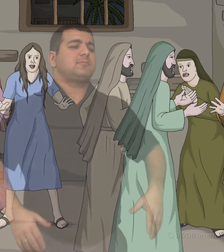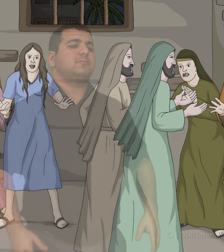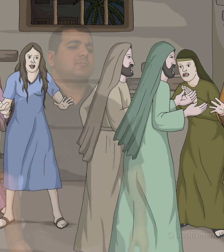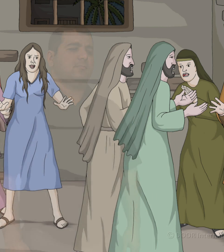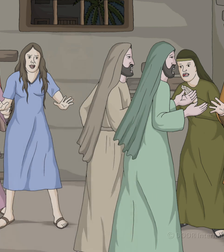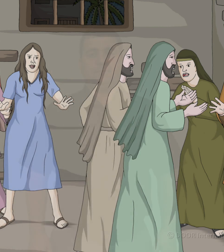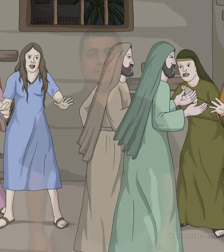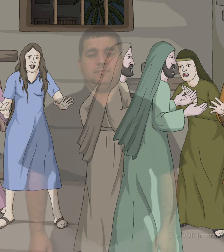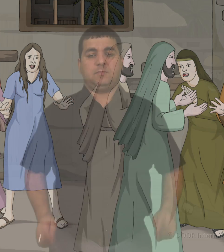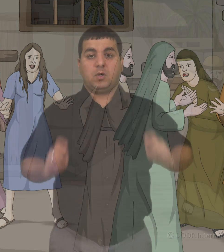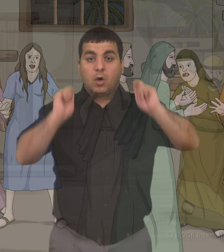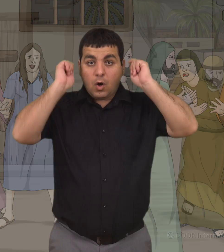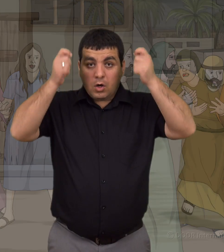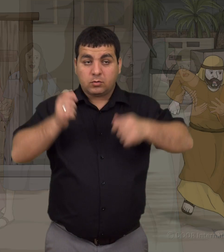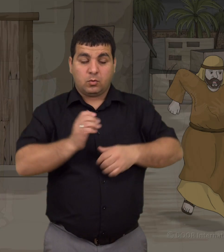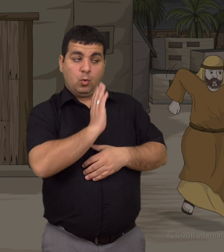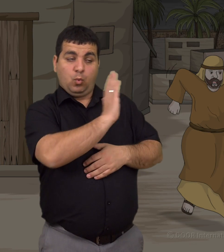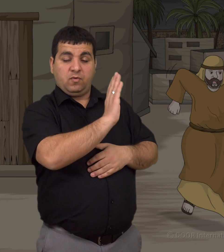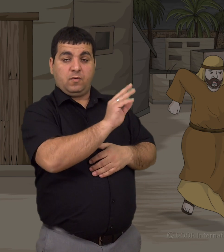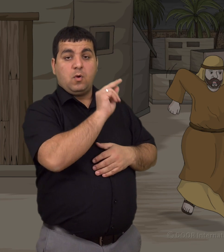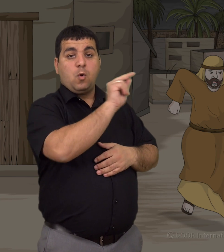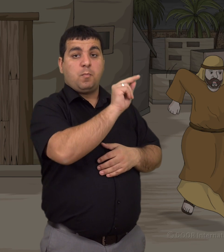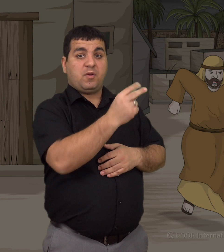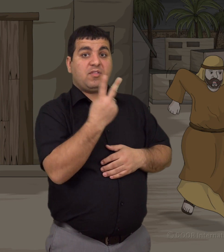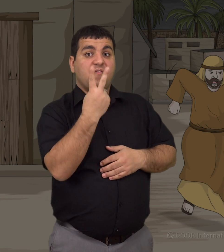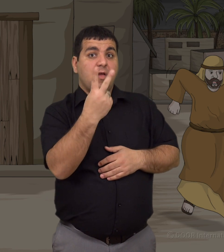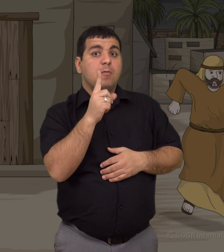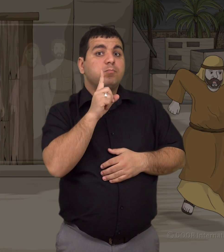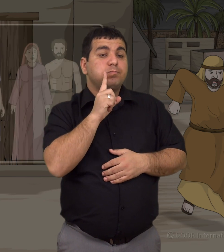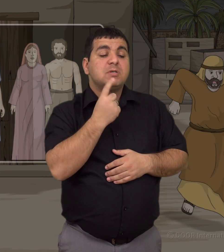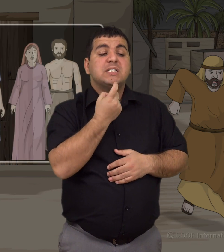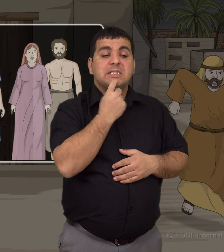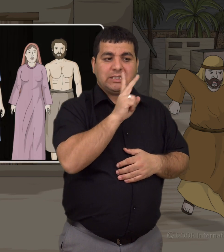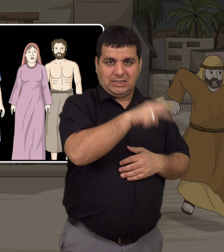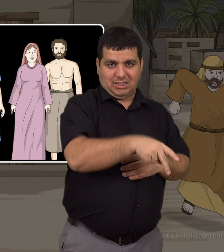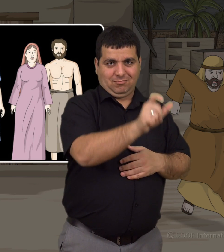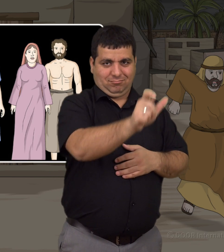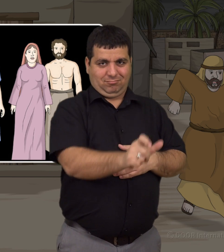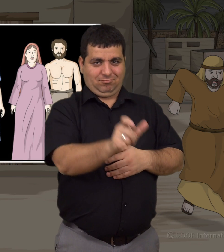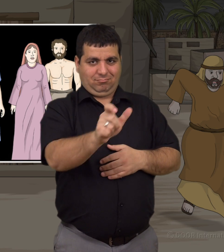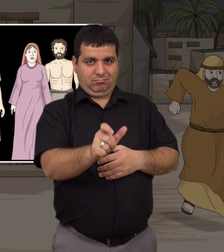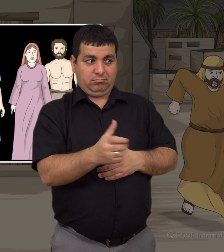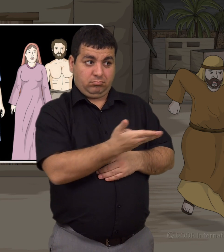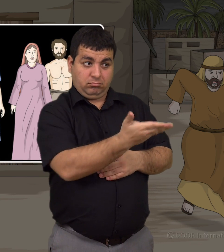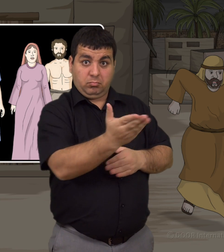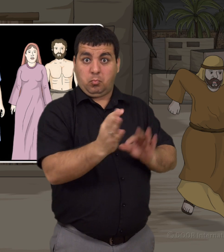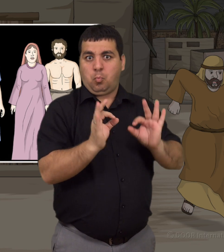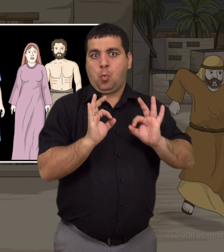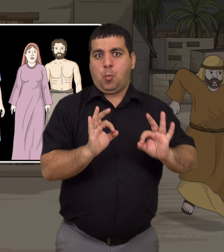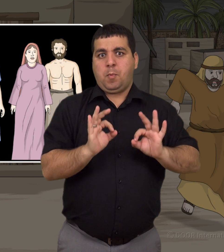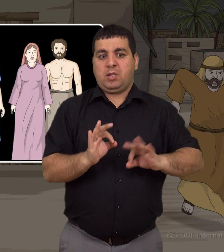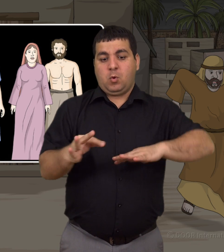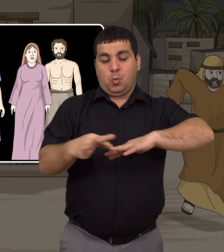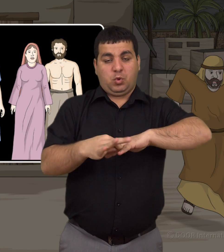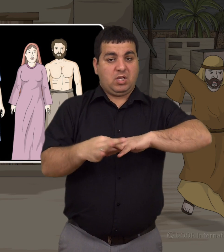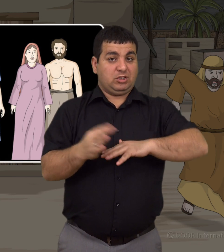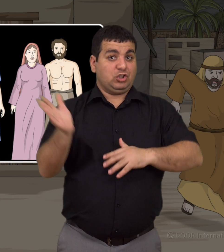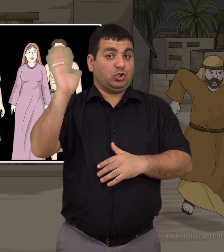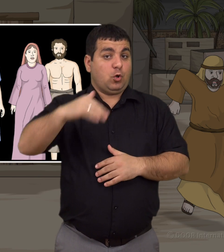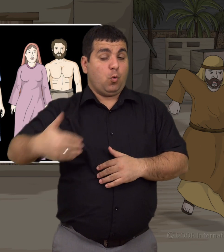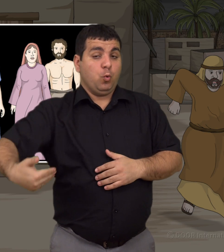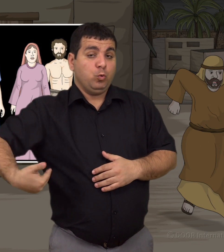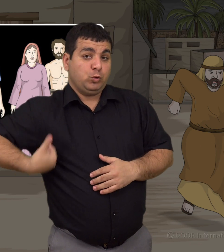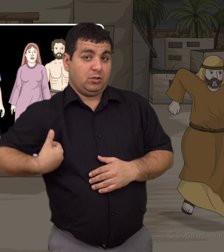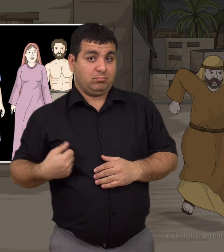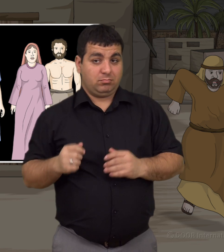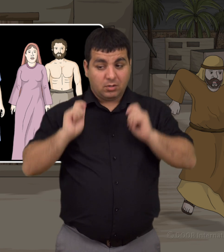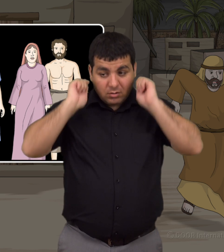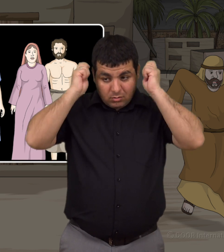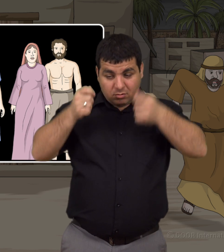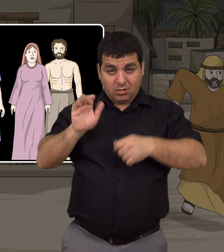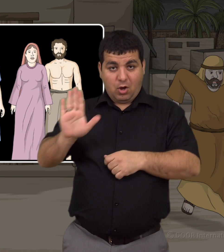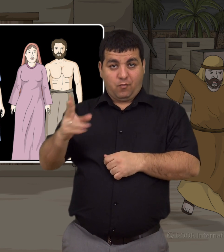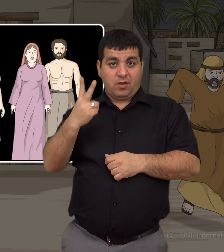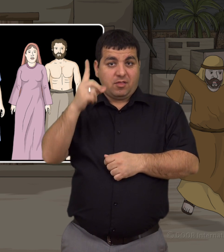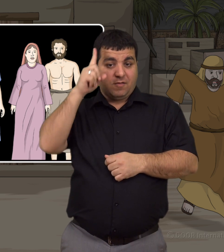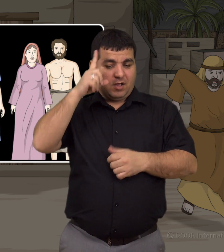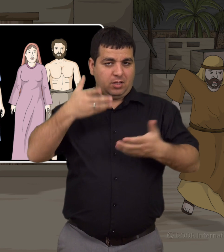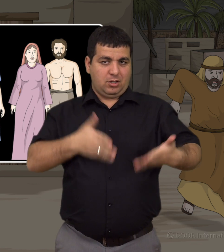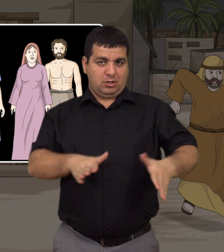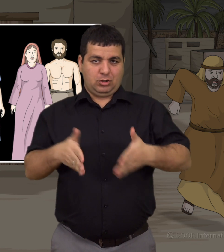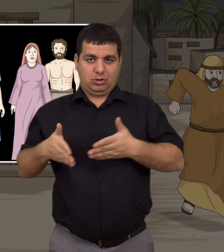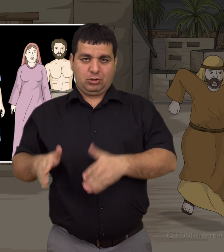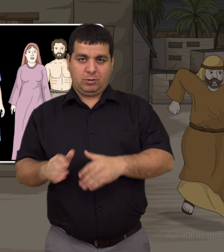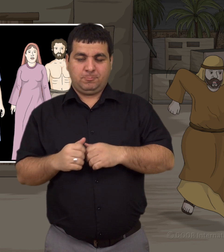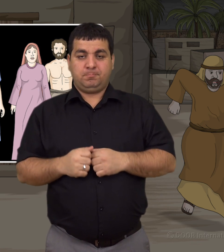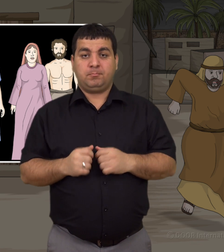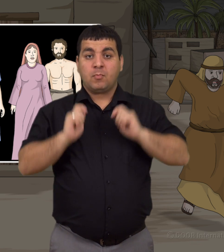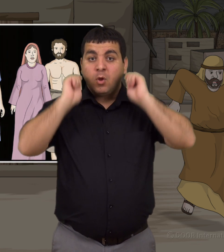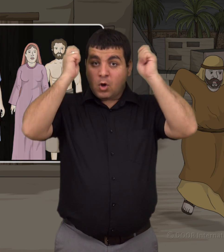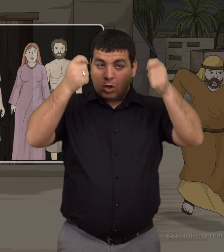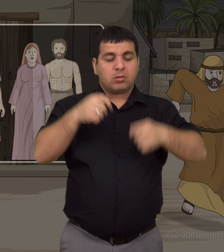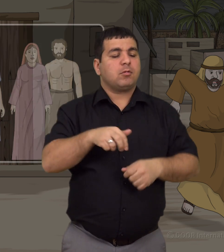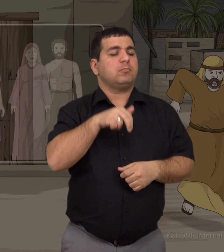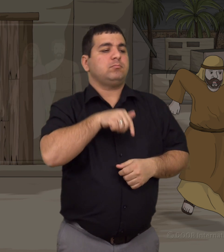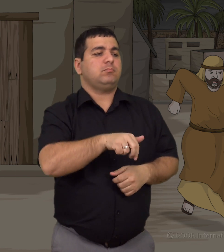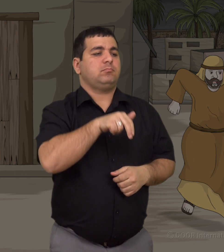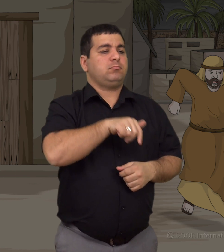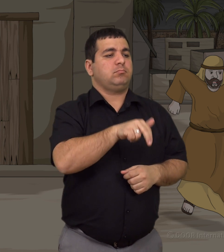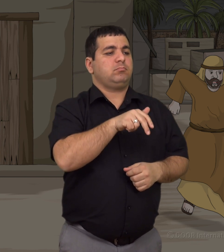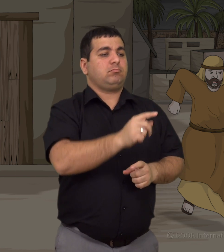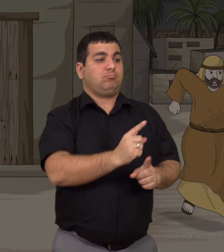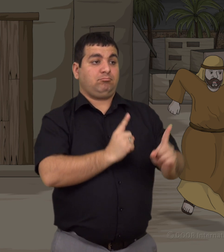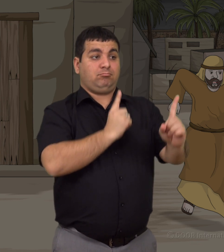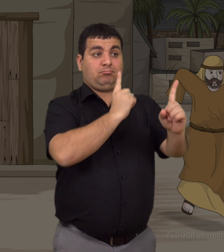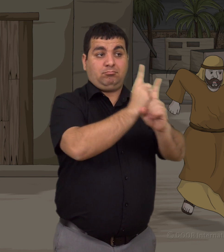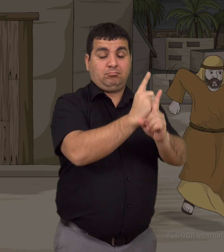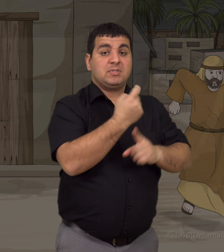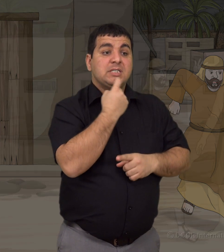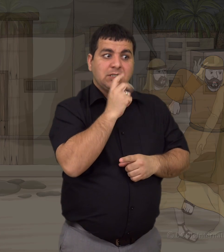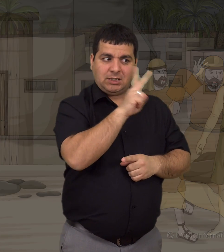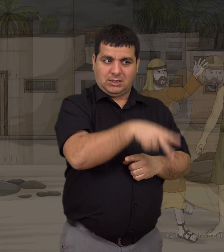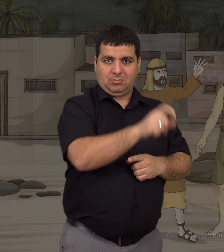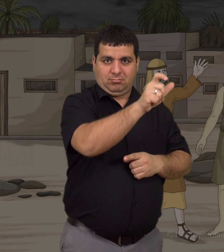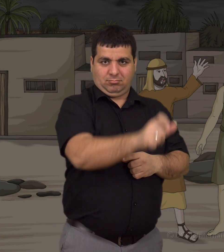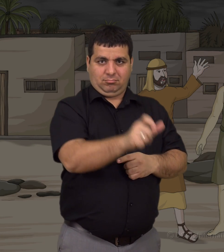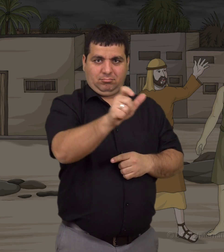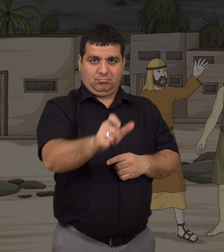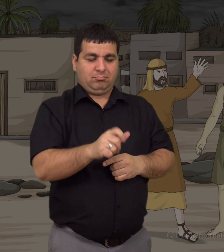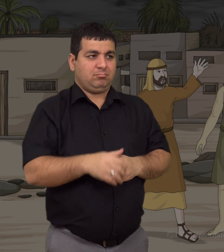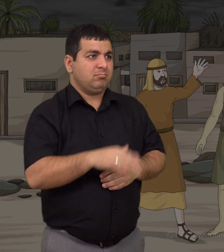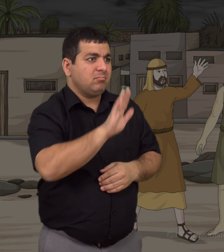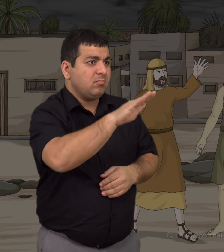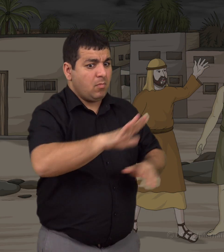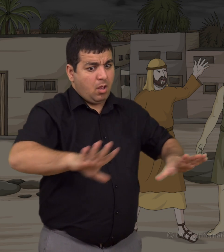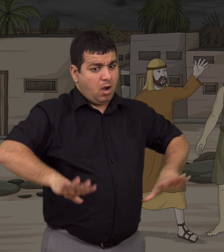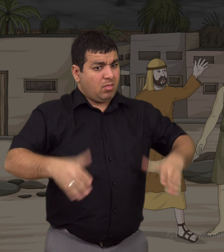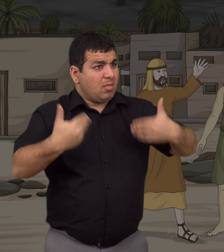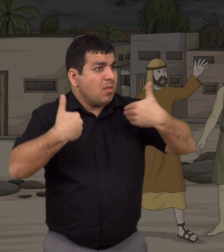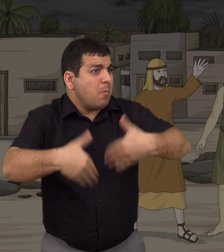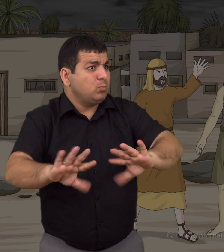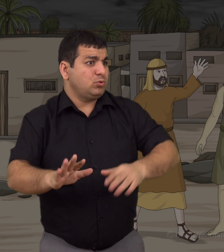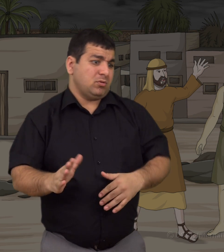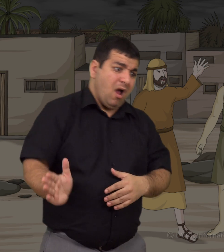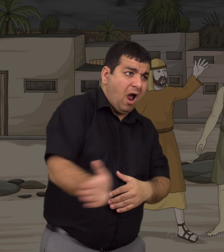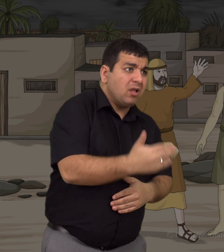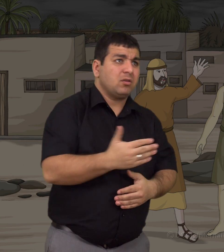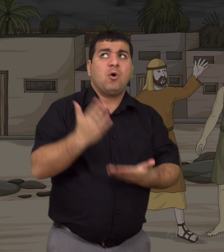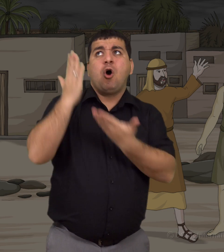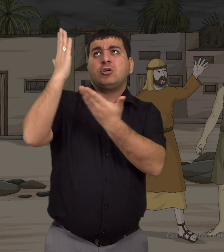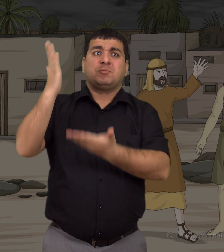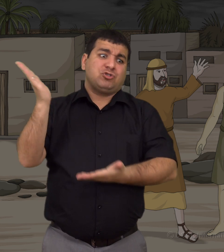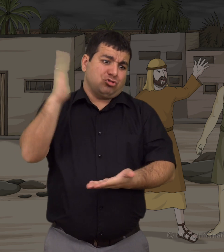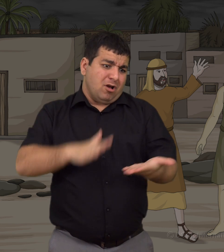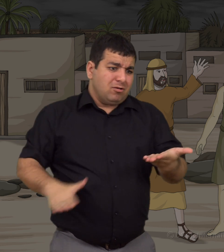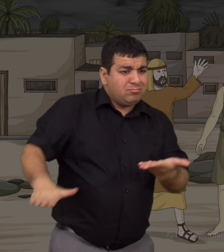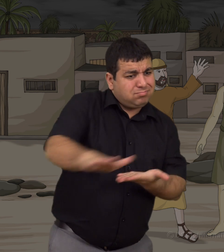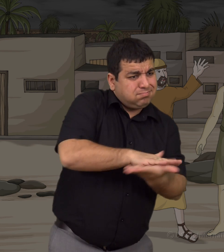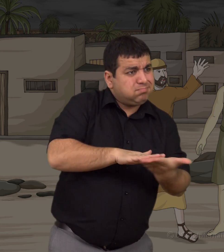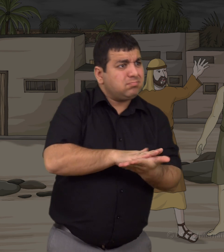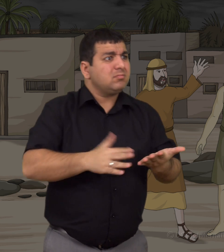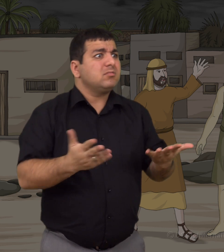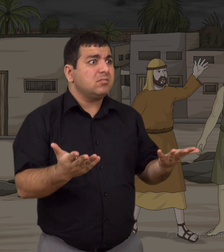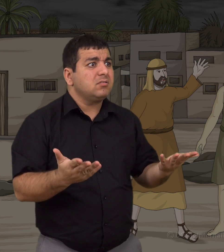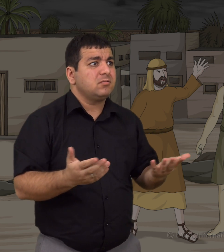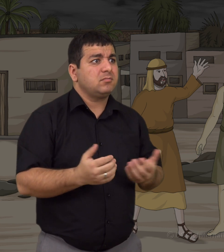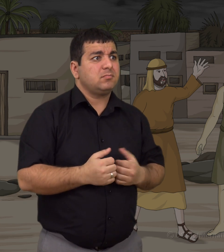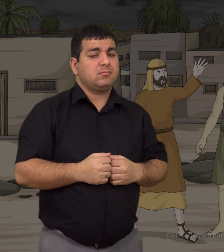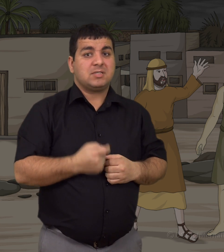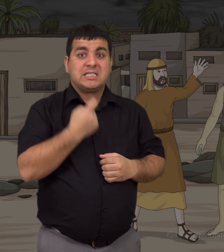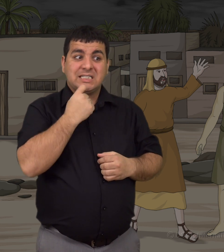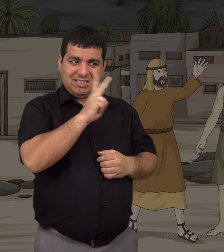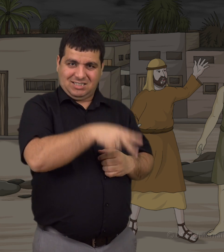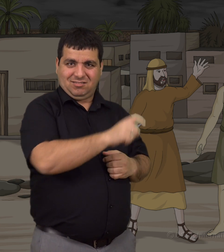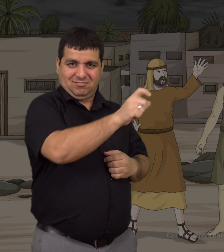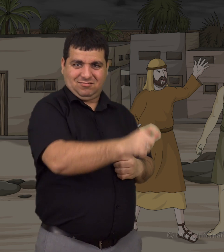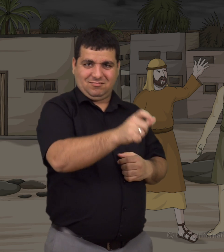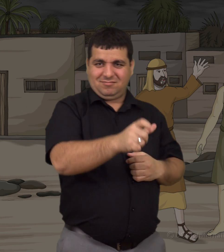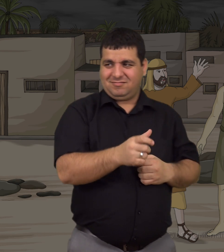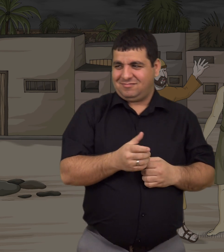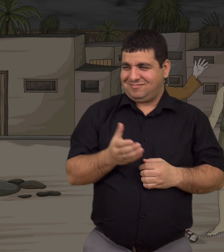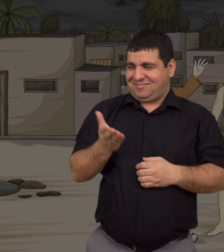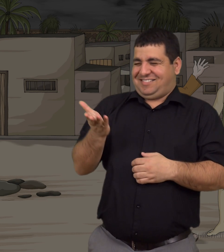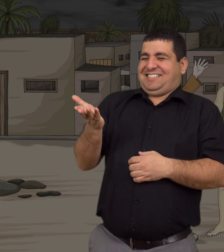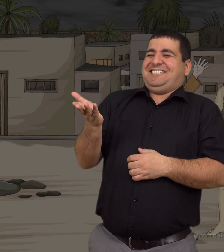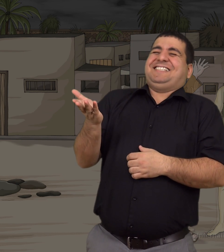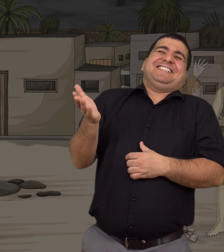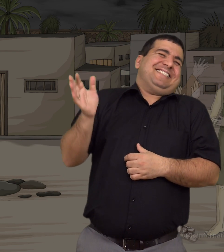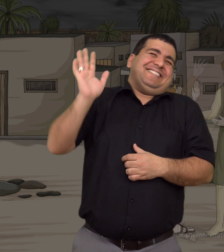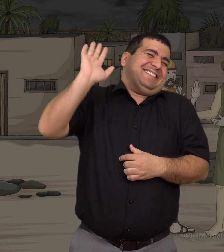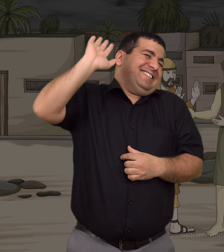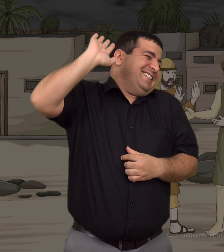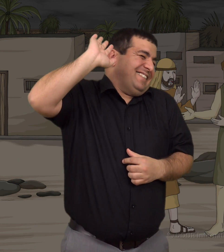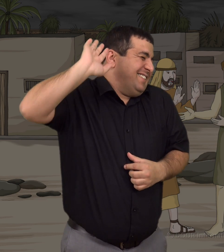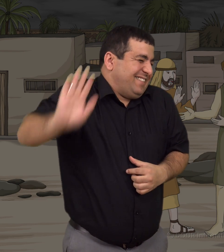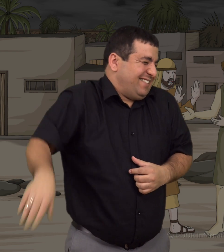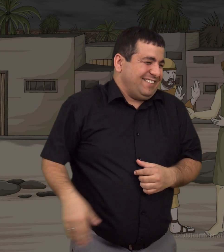So Lot went out and spoke to the sons-in-law who were pledged in marriage to his daughters. “Get up,” he said. “Get out of this place, for the LORD is about to destroy the city!”